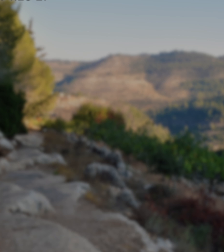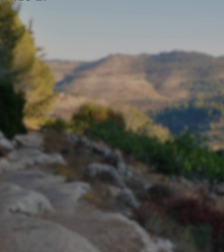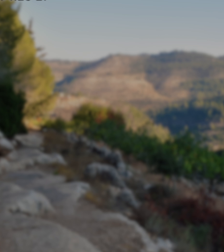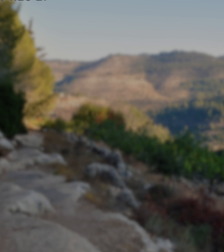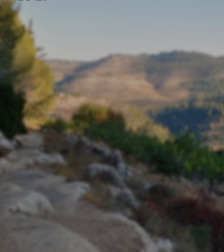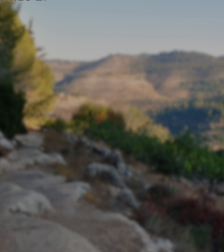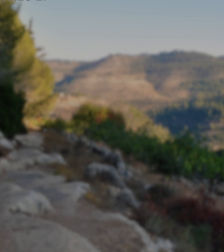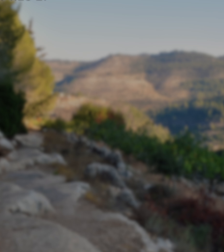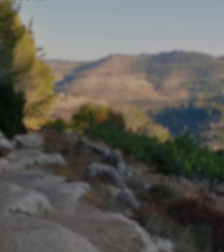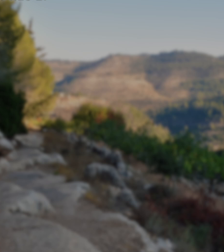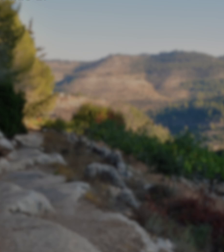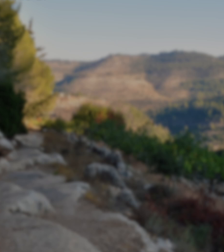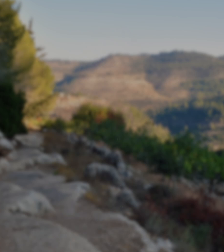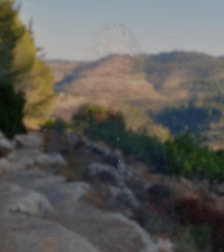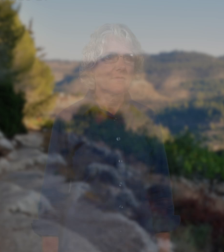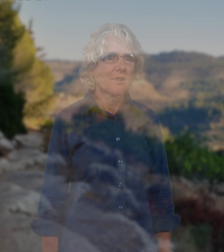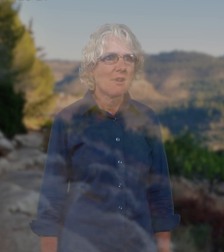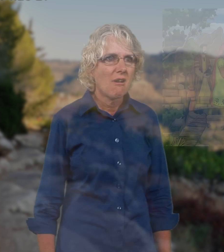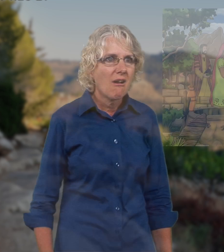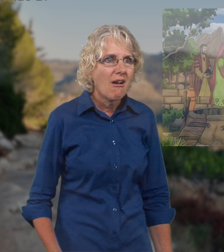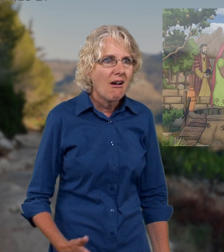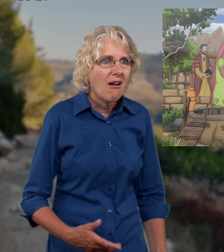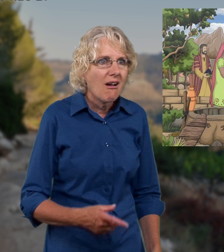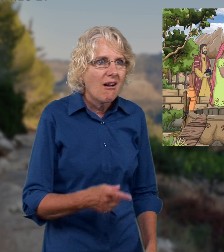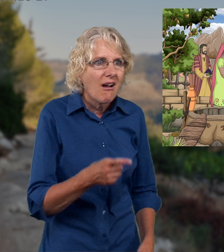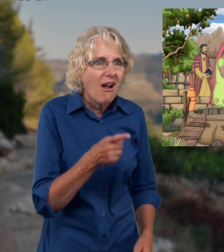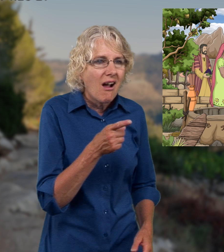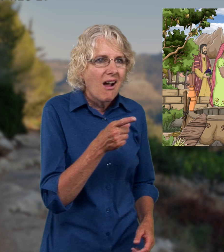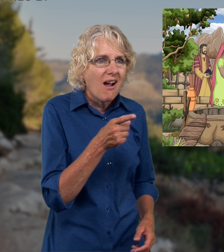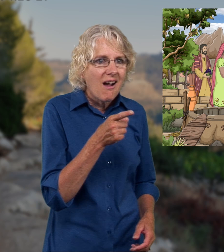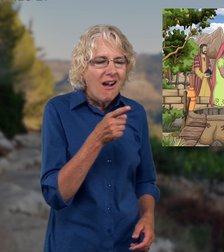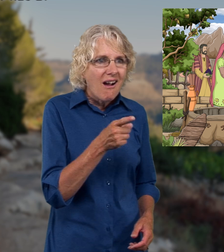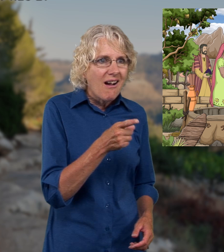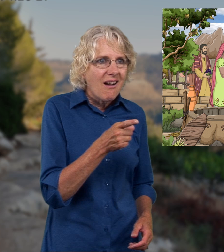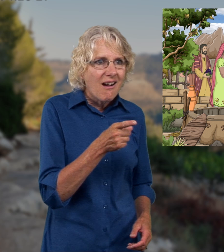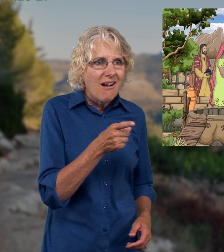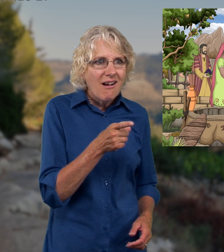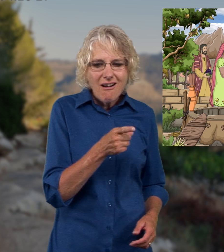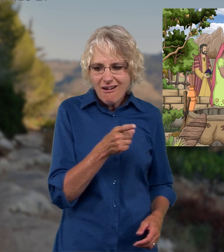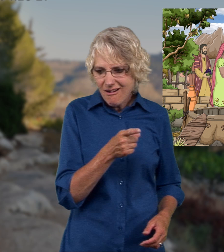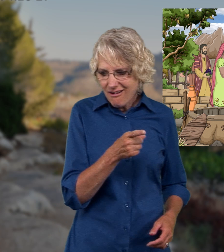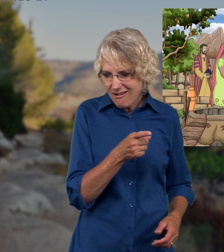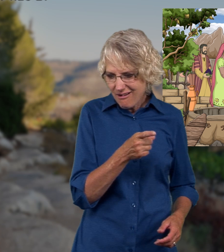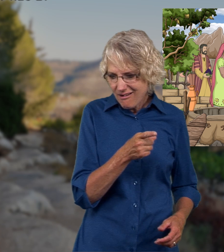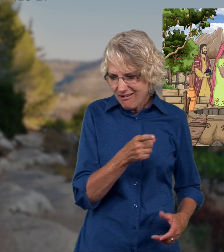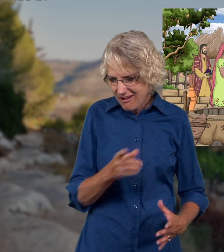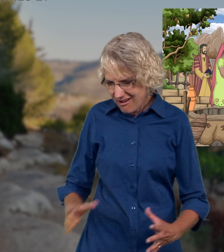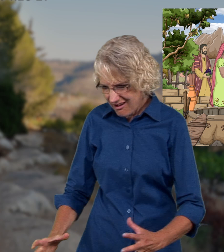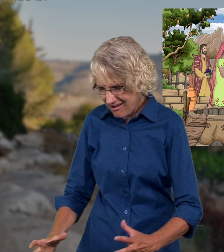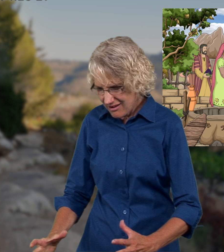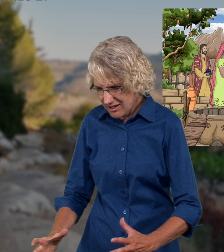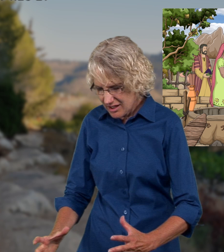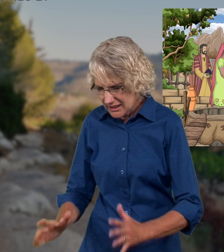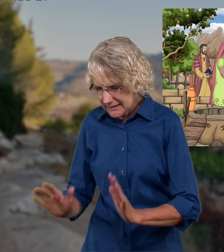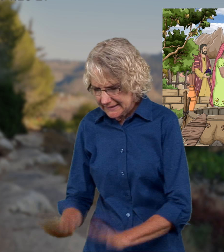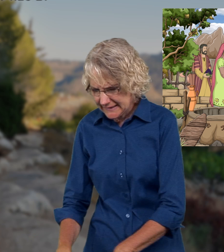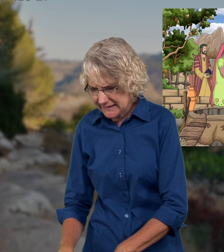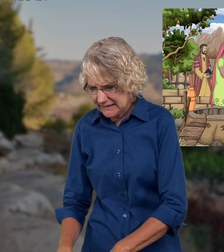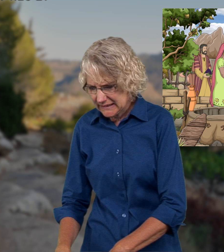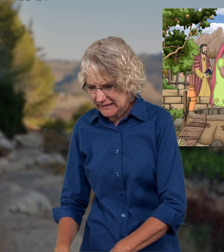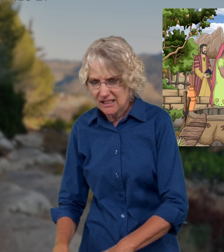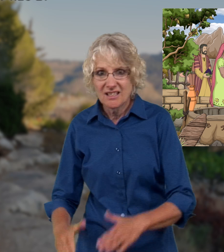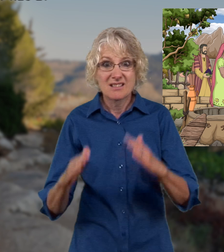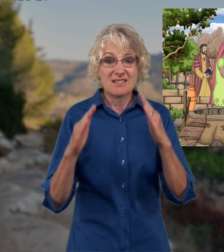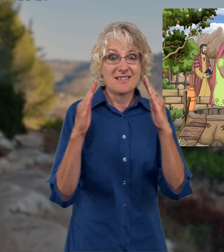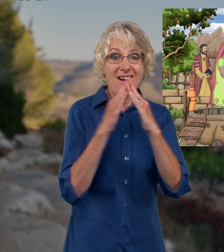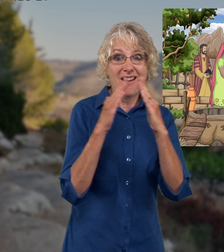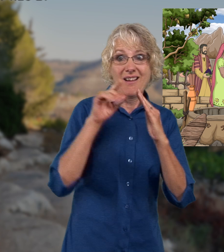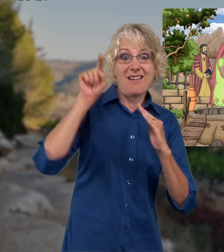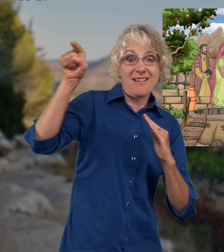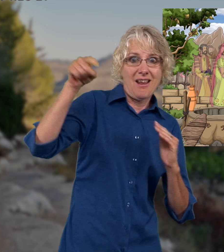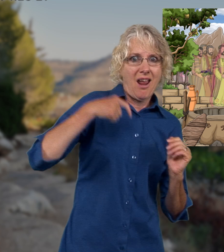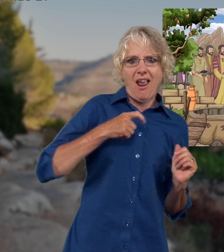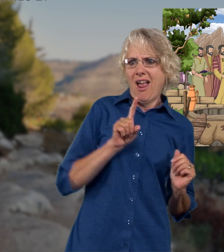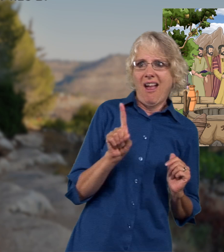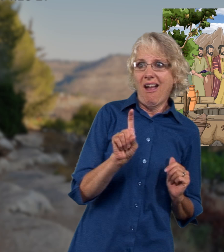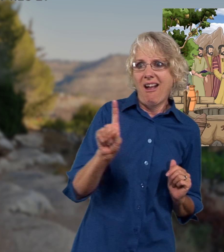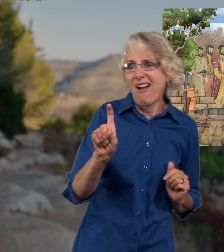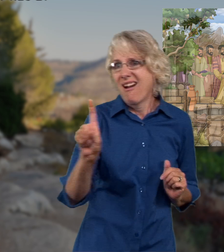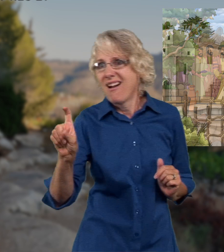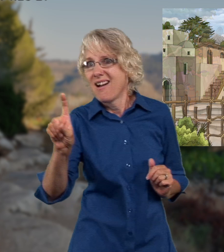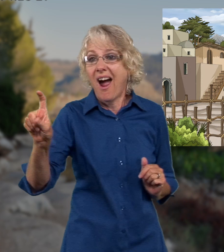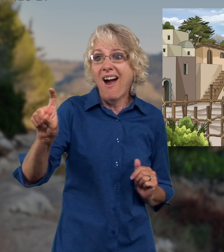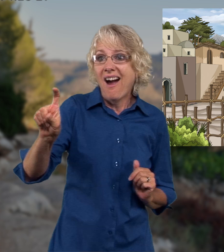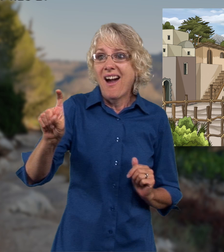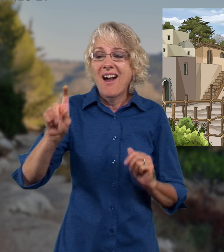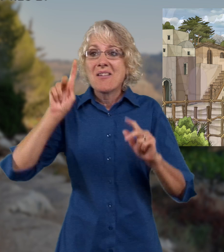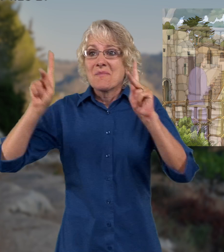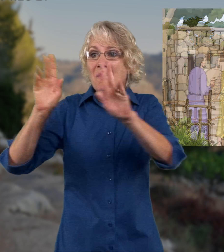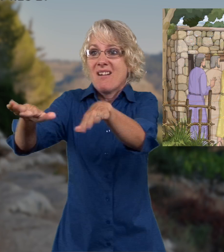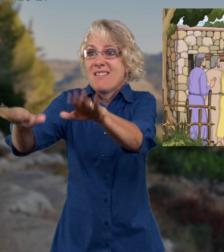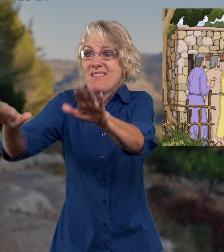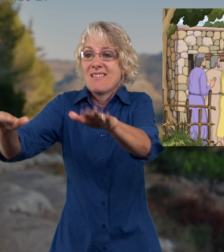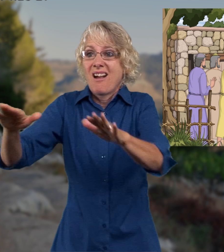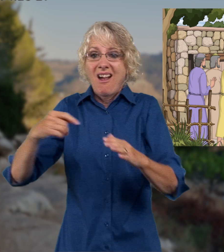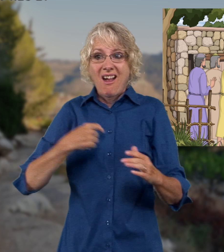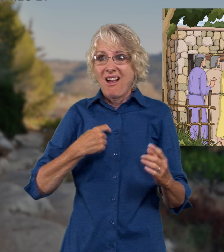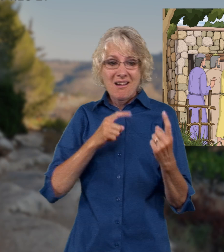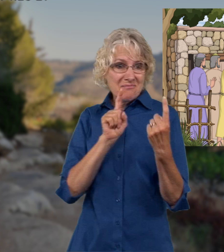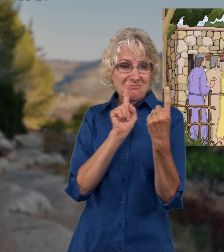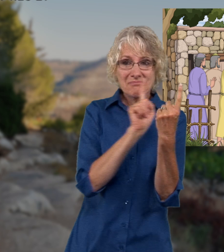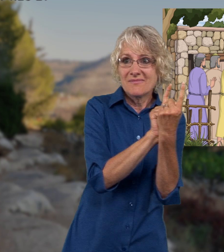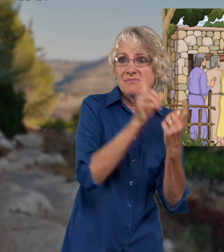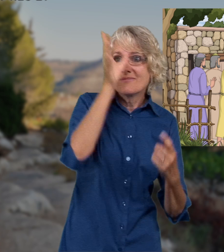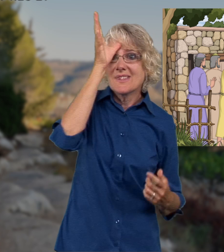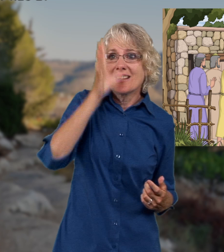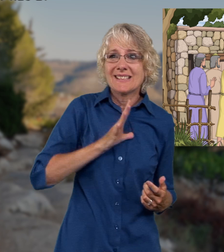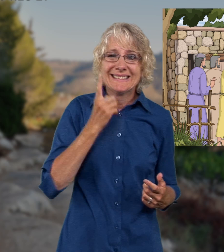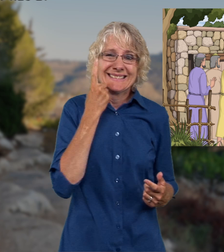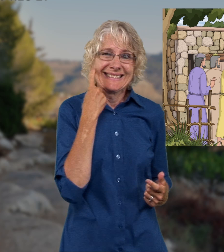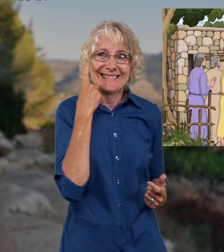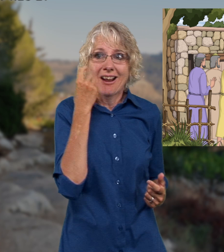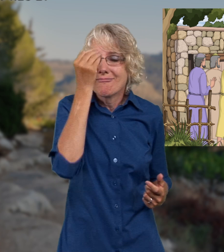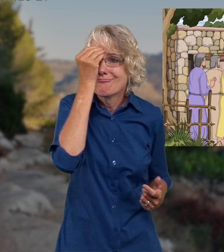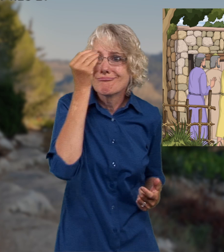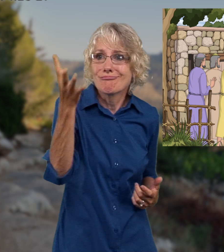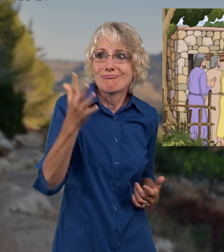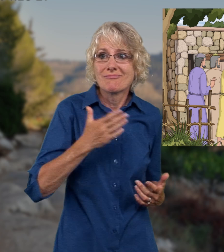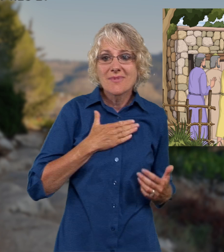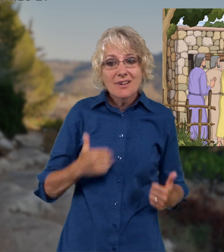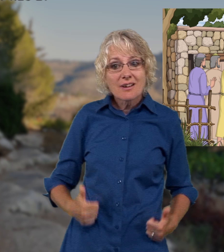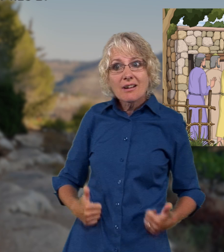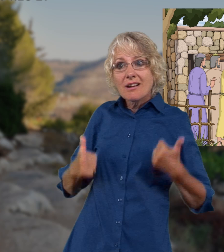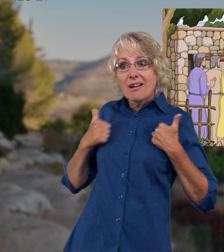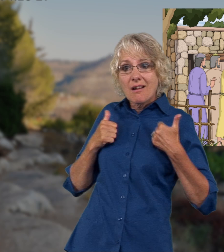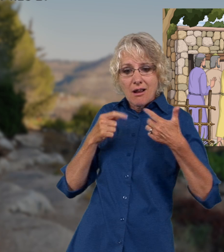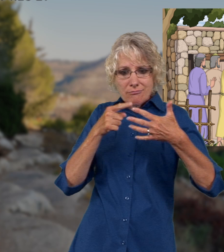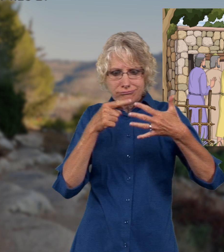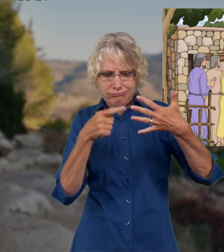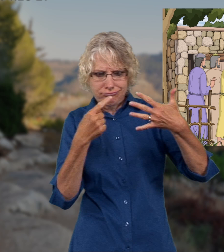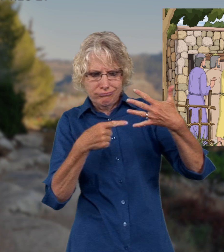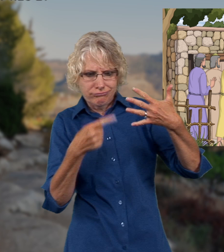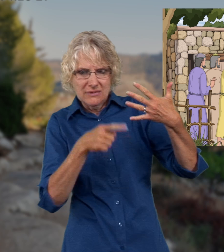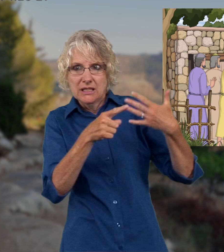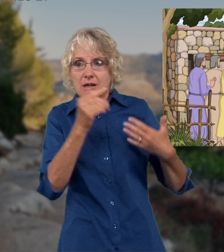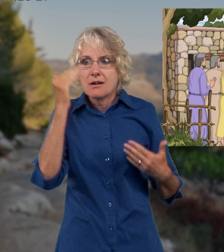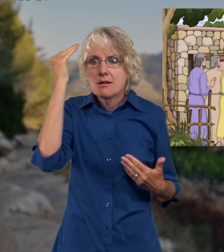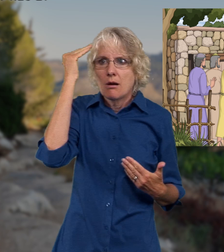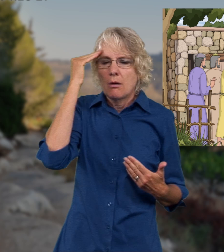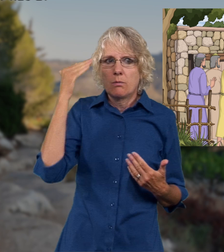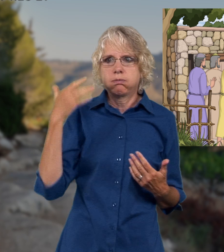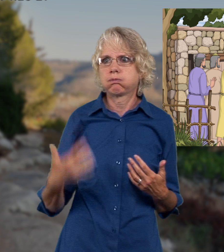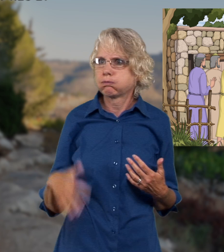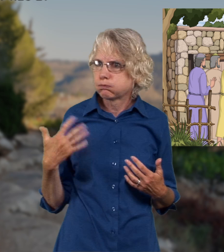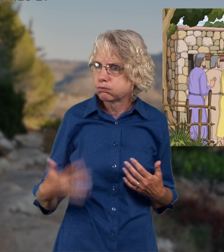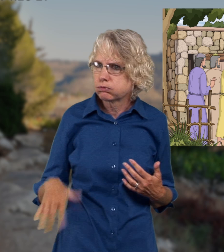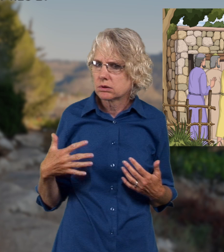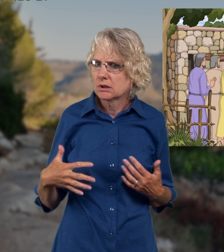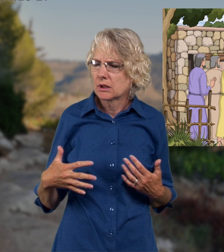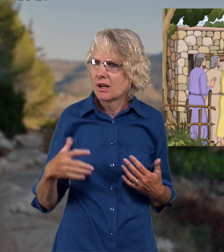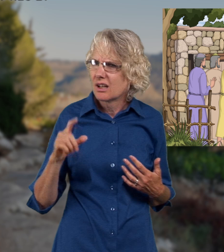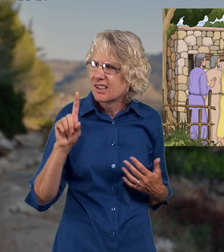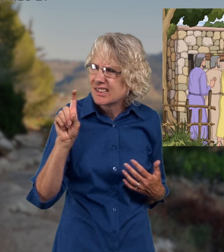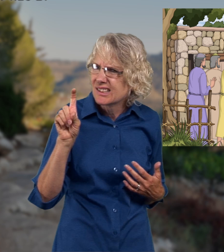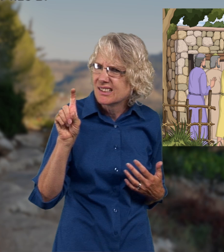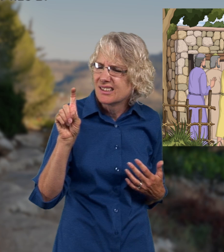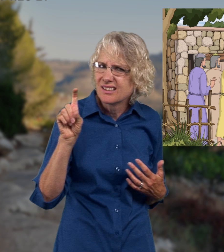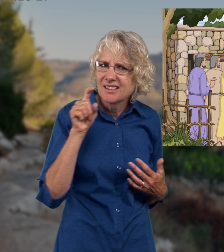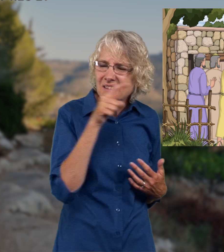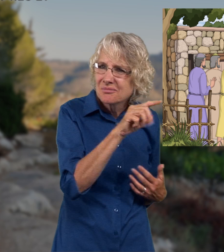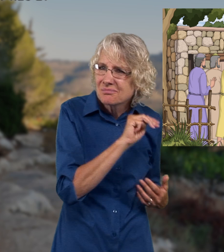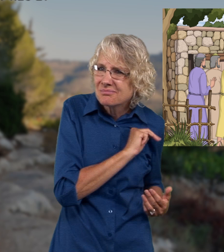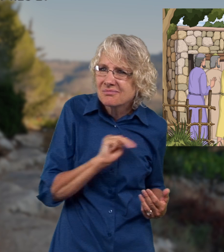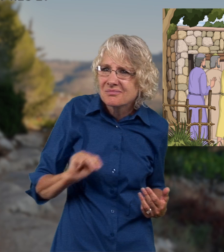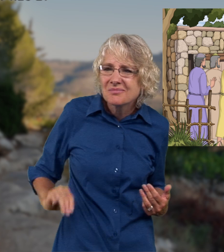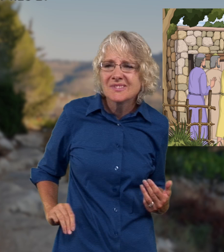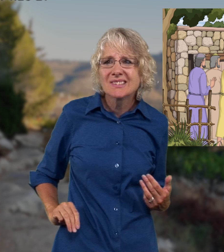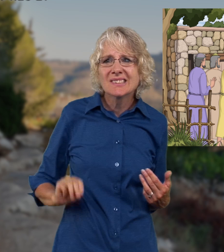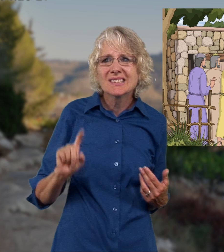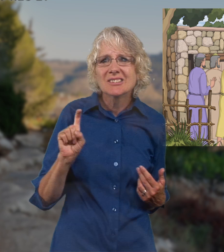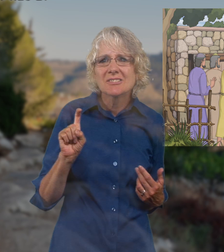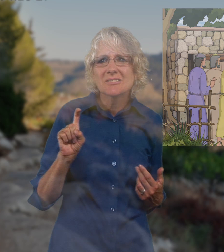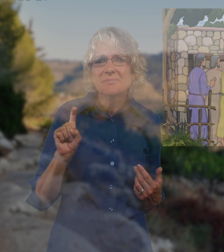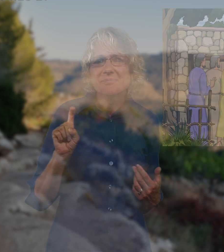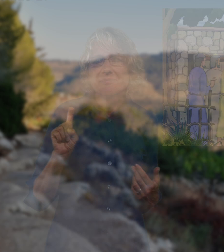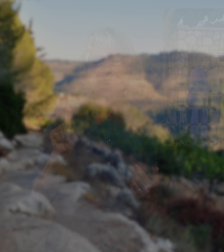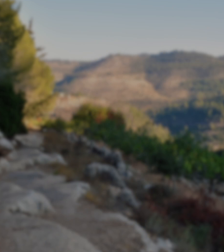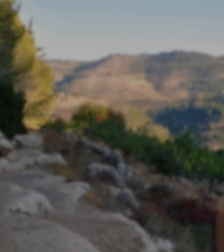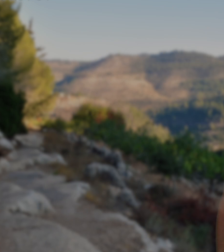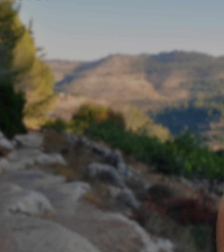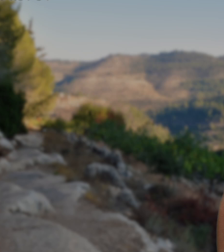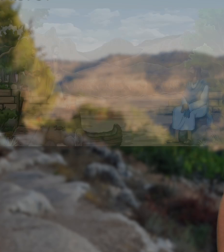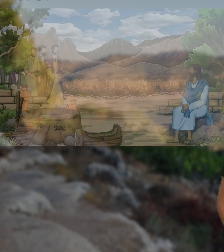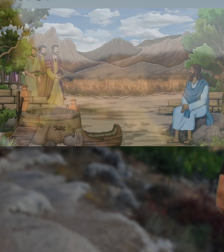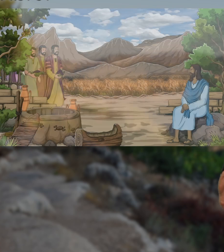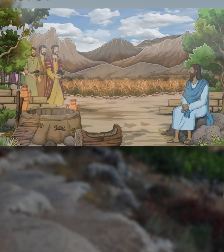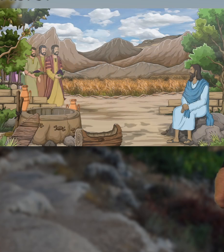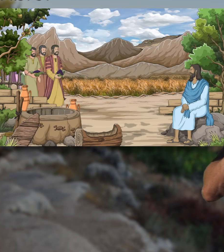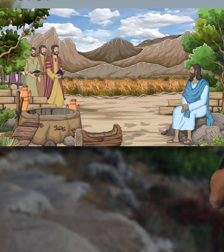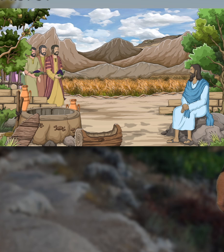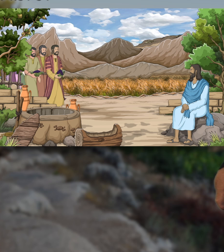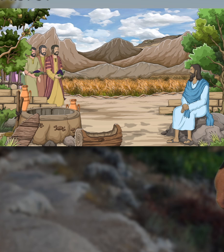Then the woman left her water jar, went back into the town, and said to the people, “Come, see a man who told me everything I ever did. Could this be the Christ?”